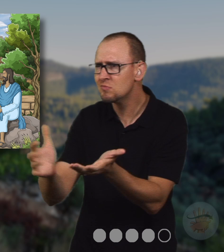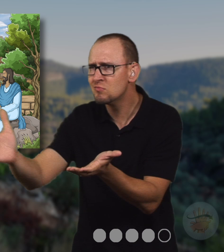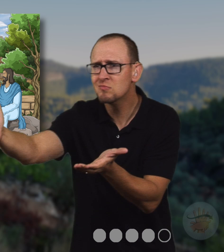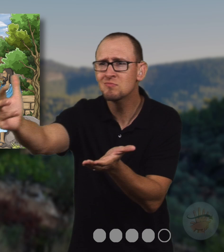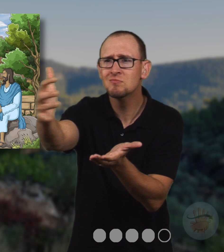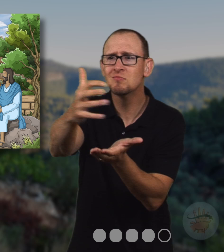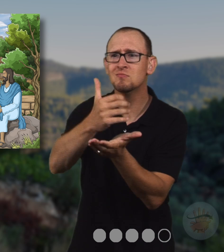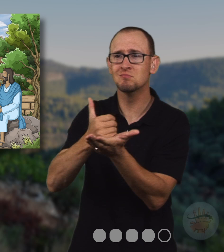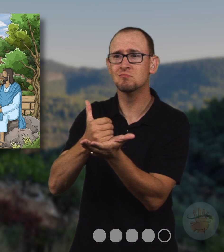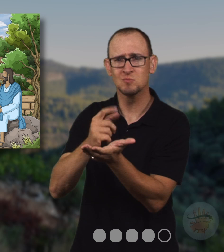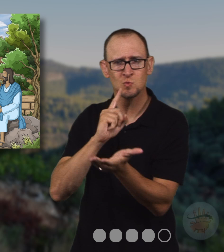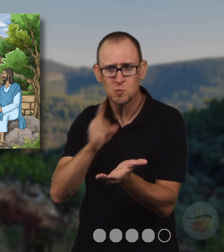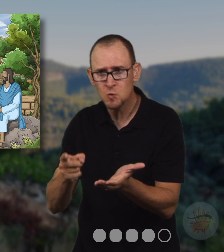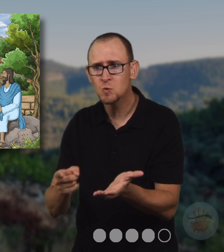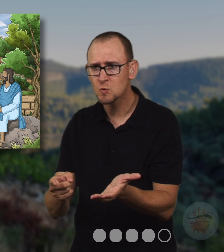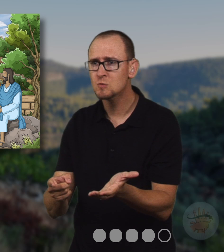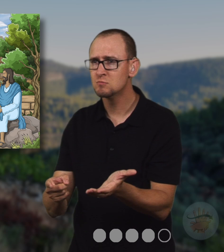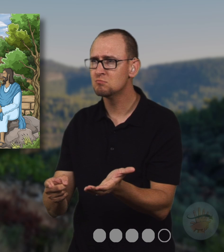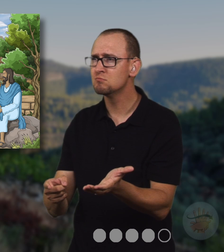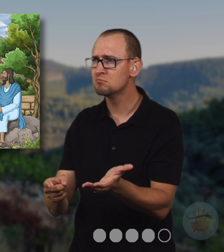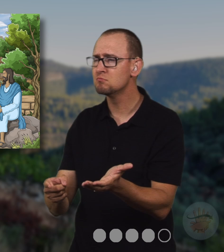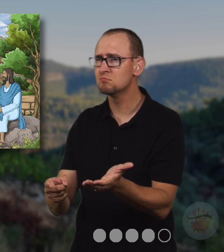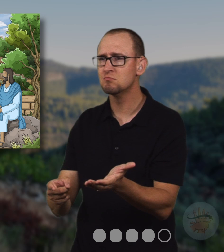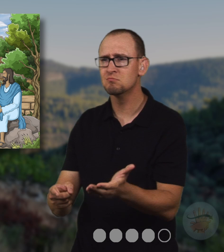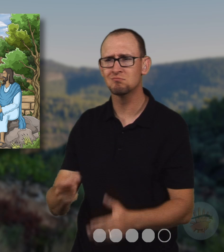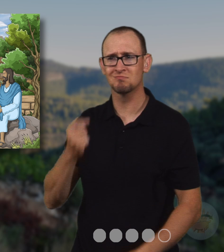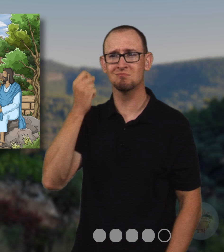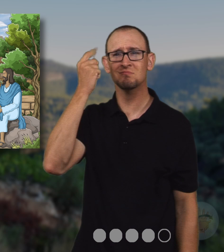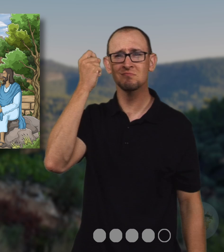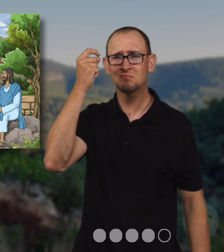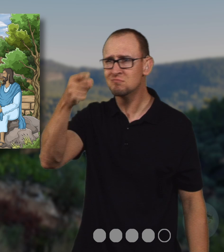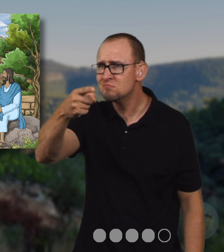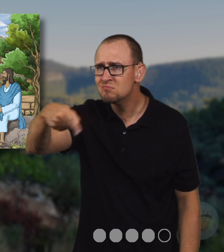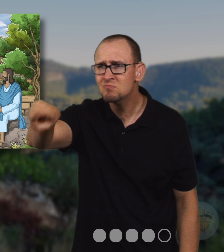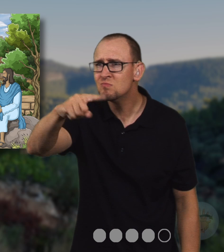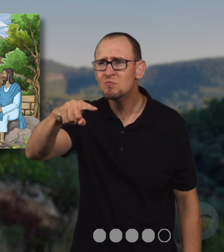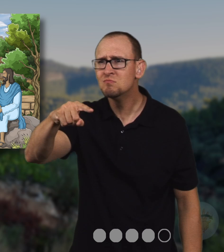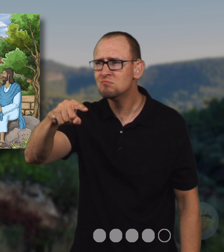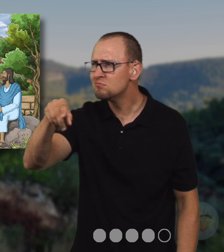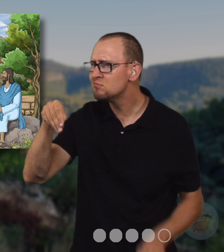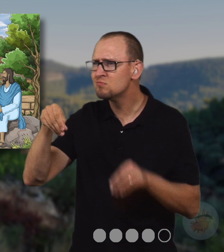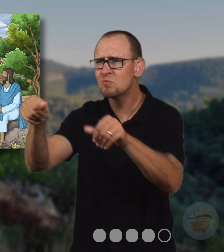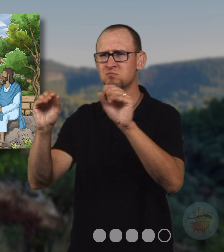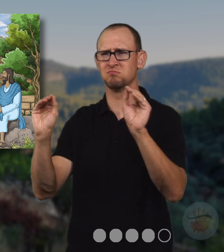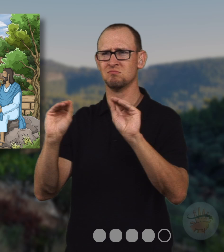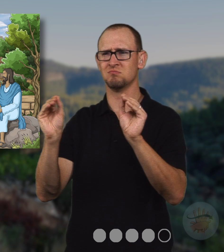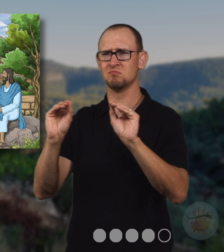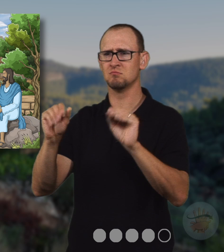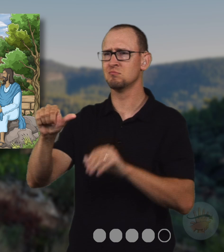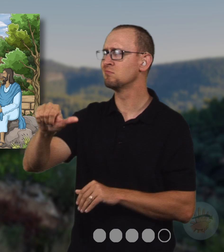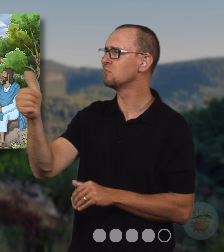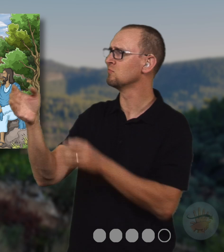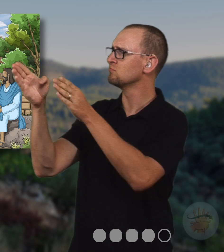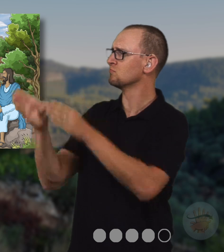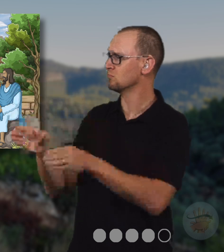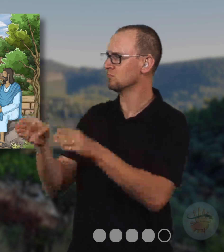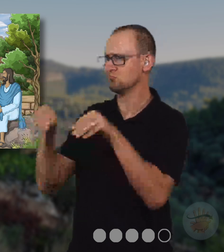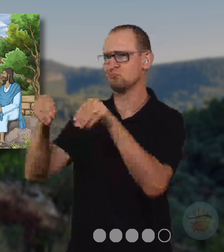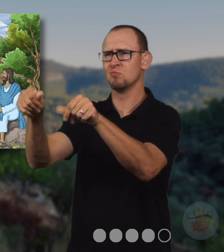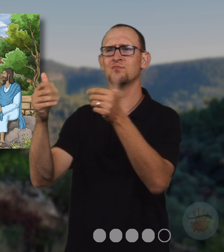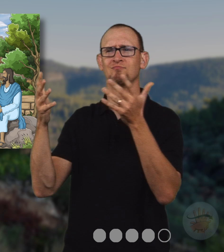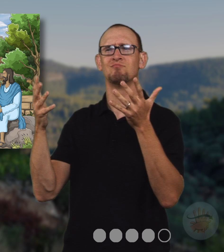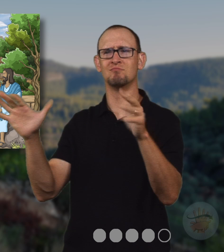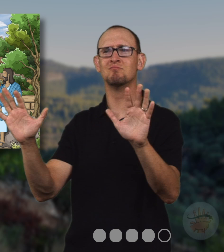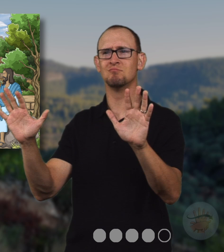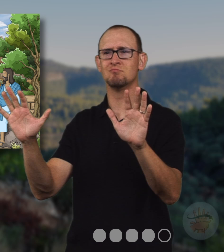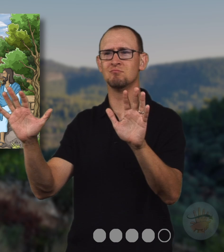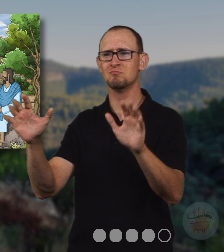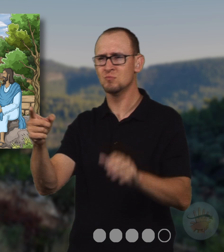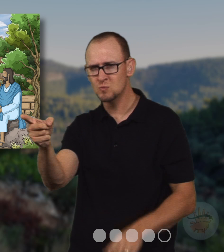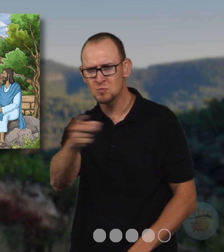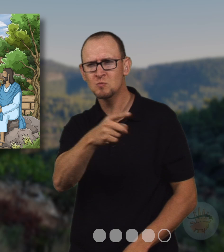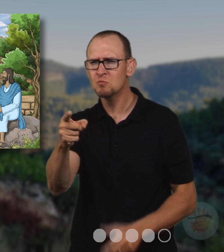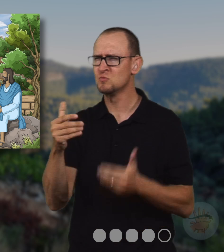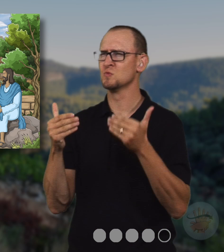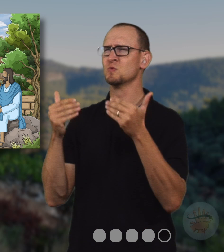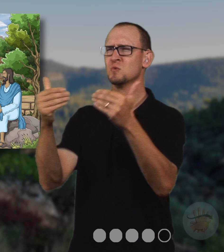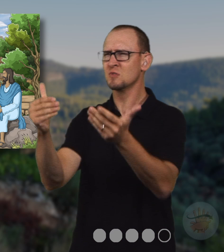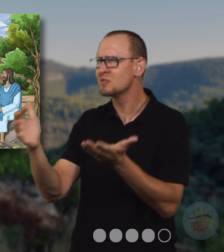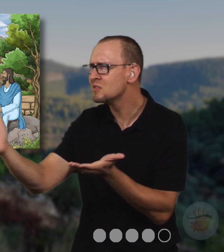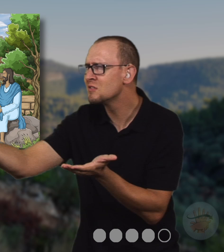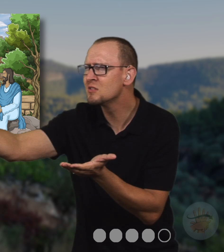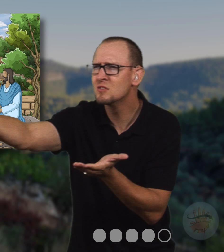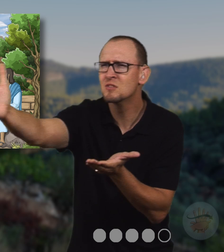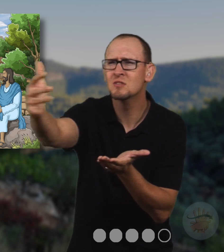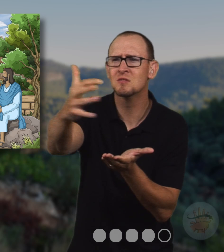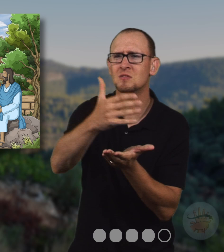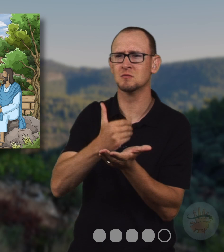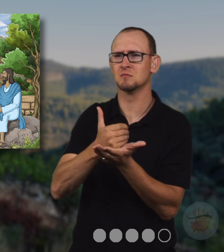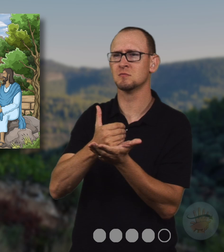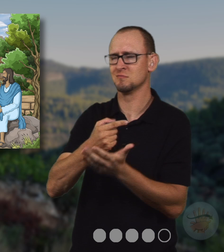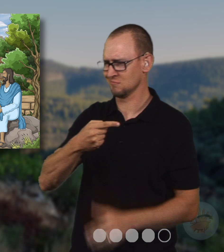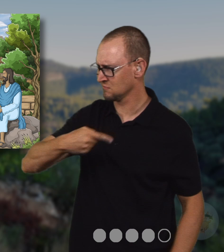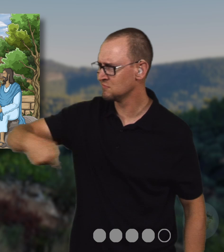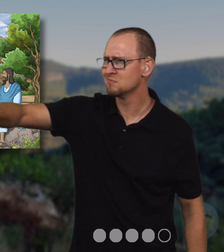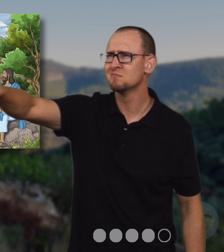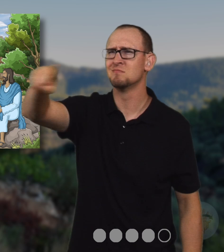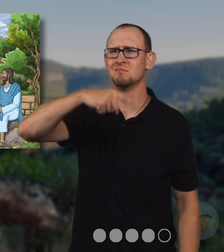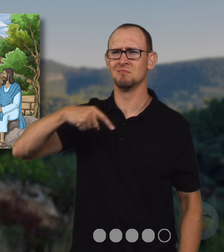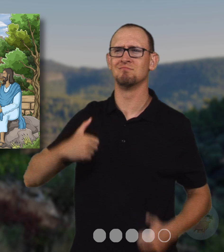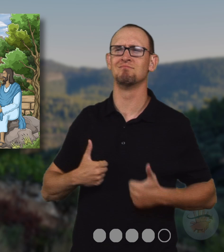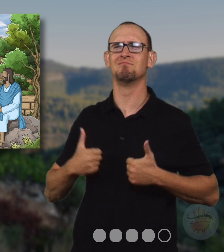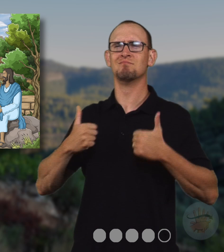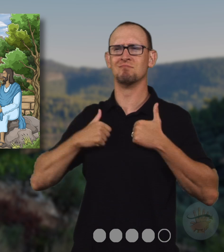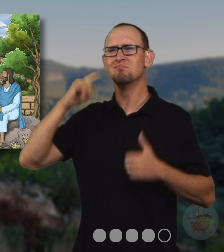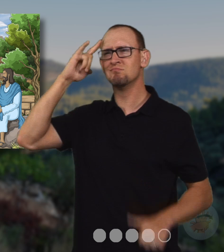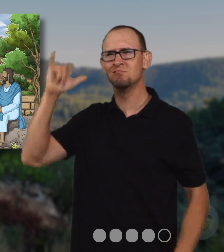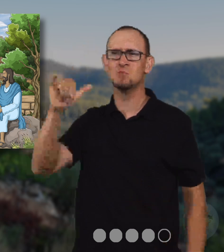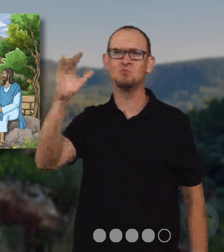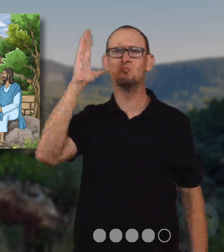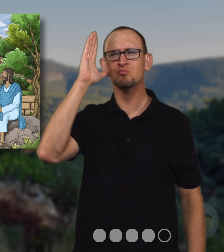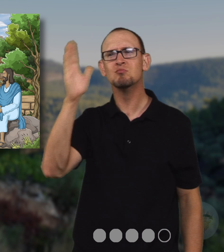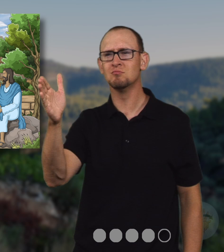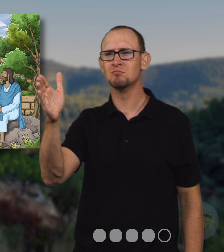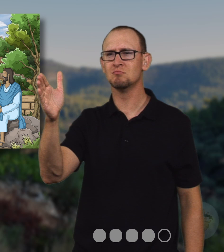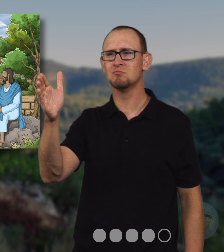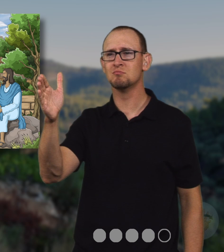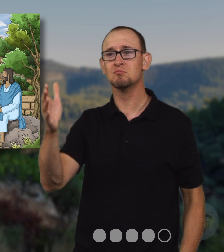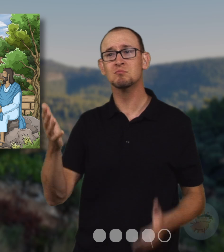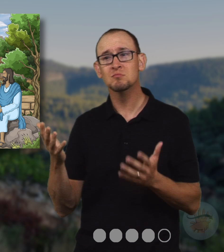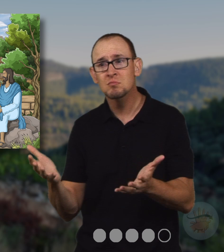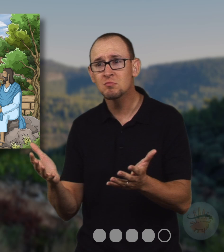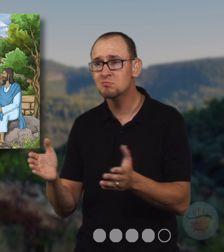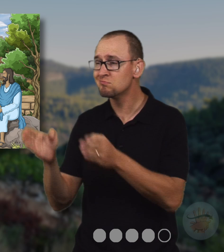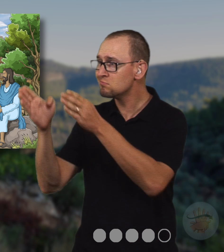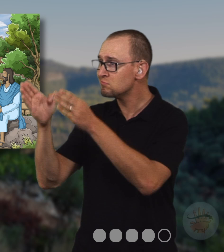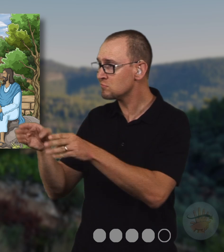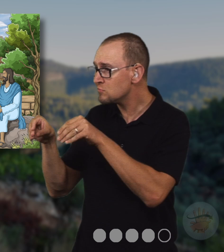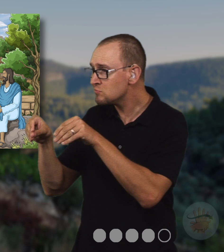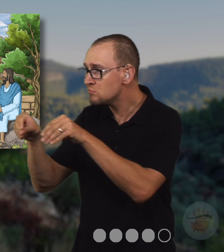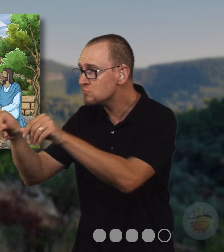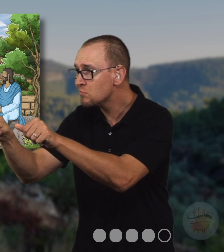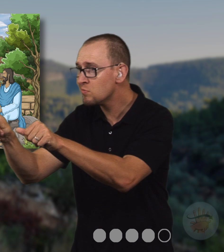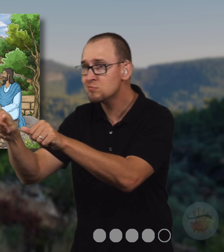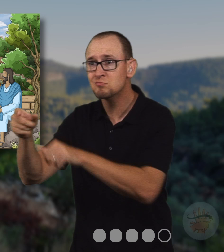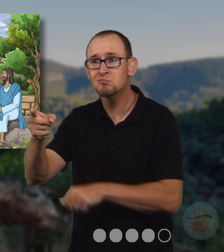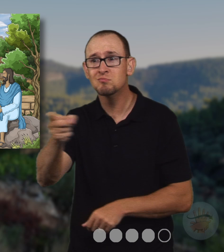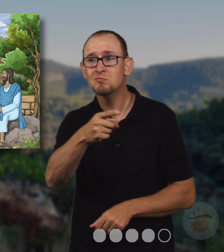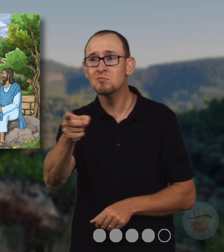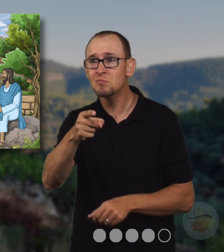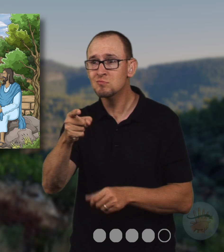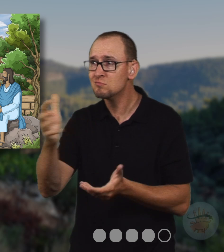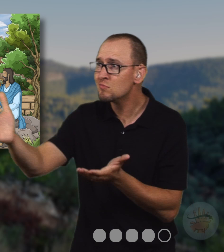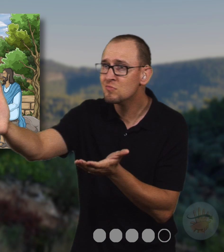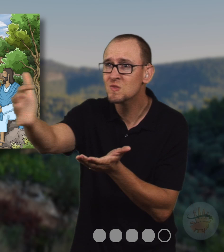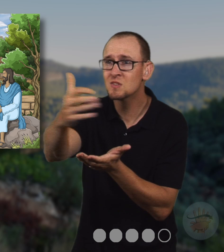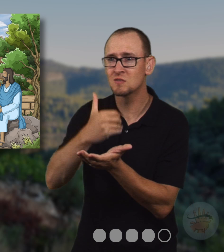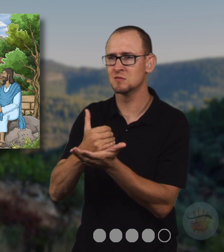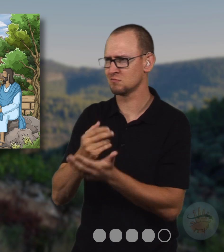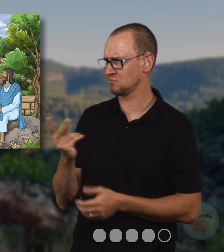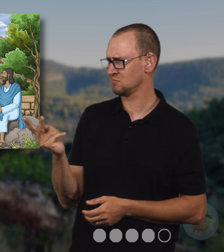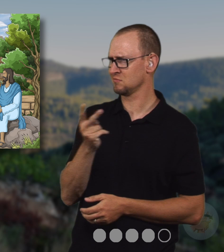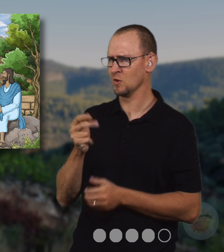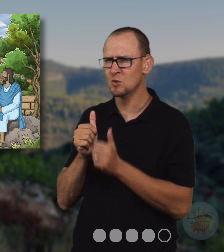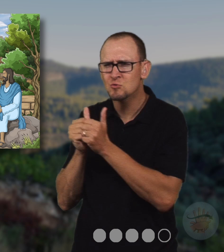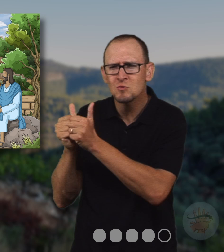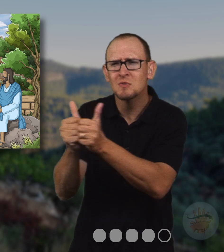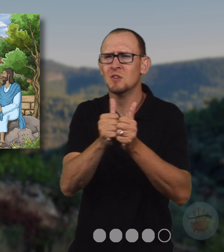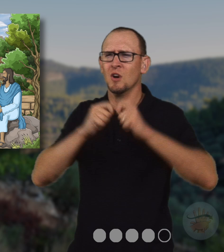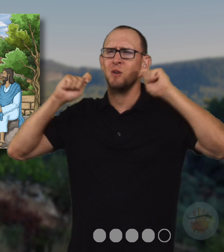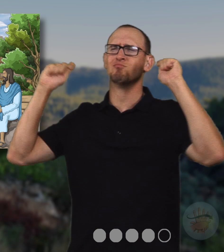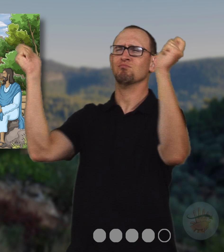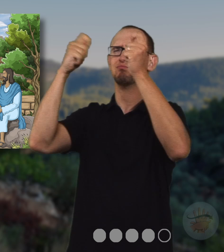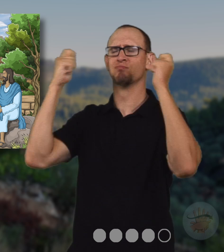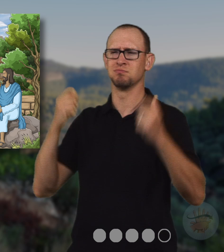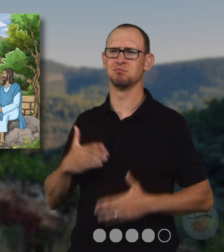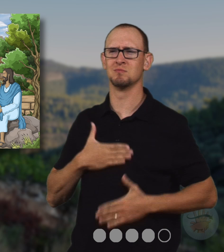For in this case the saying ‘One sows and another reaps’ is true. I sent you to reap what you have not worked for;